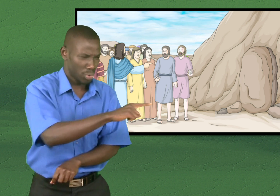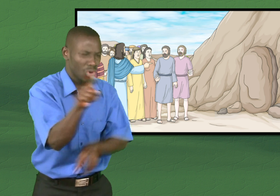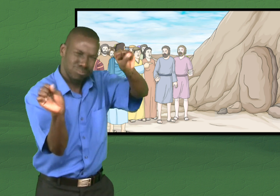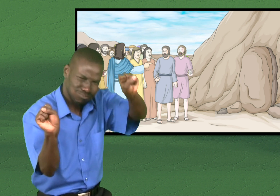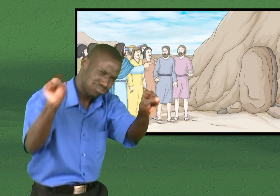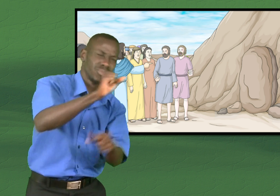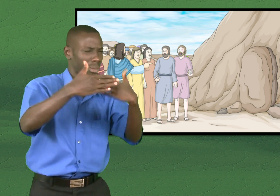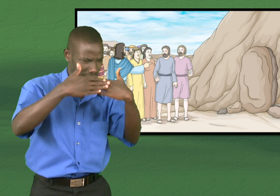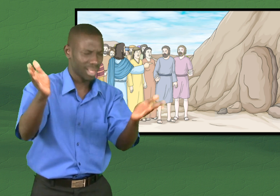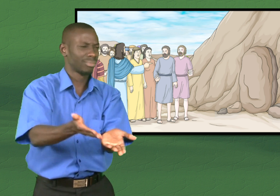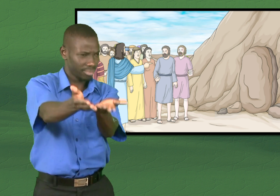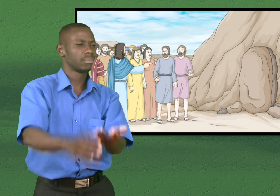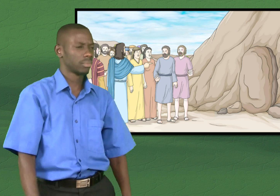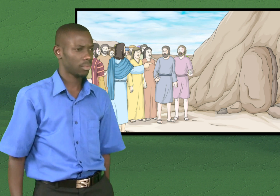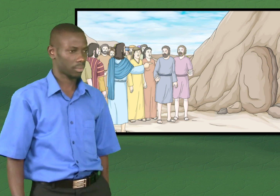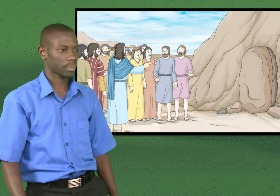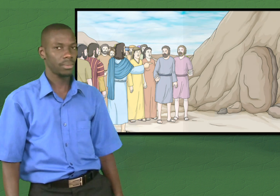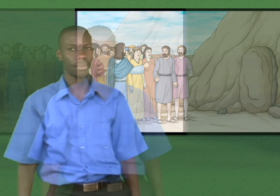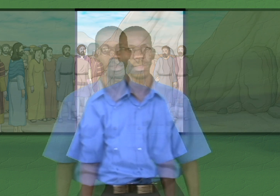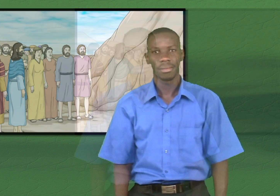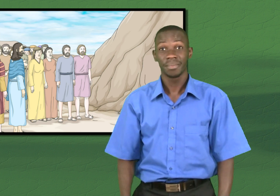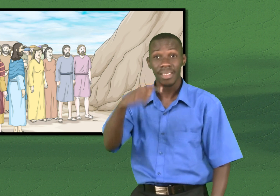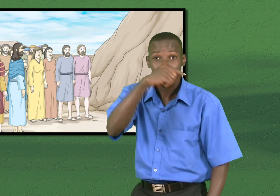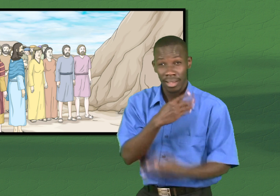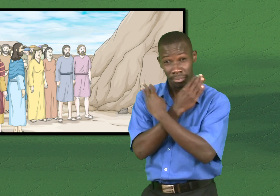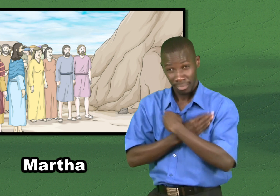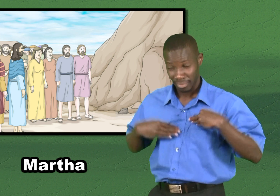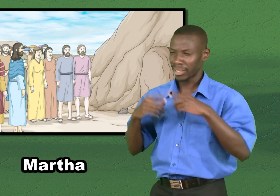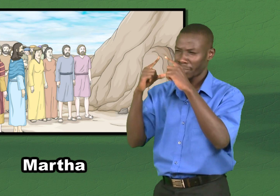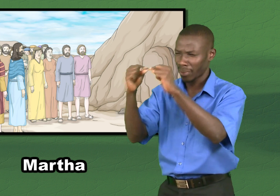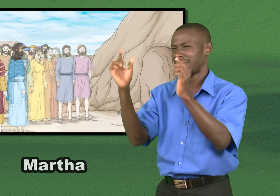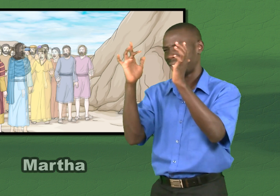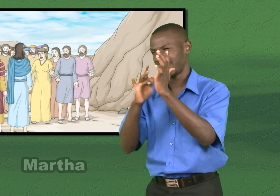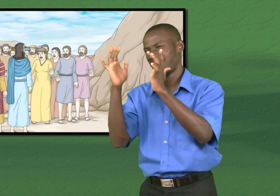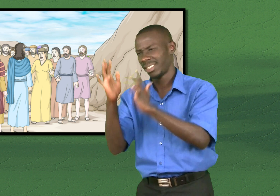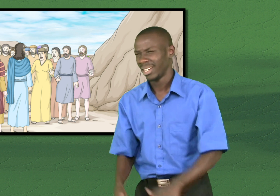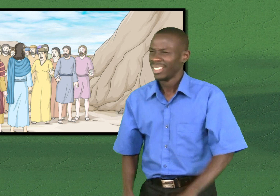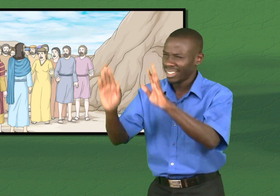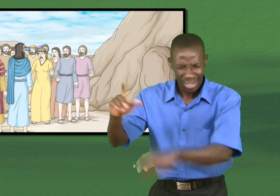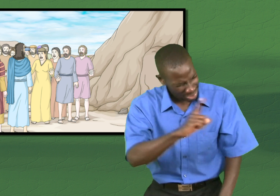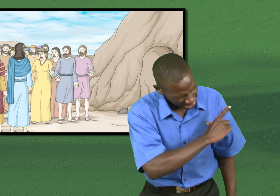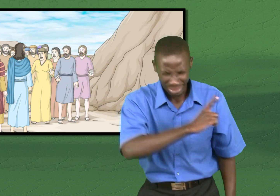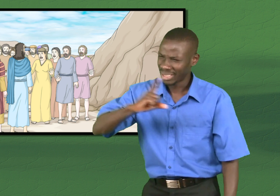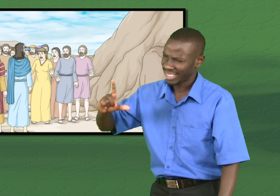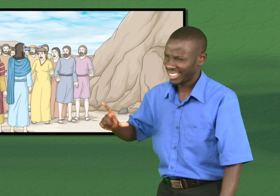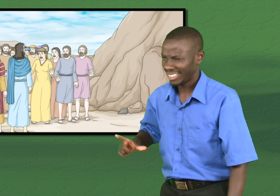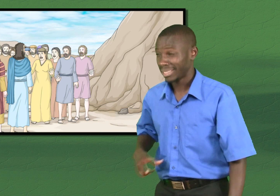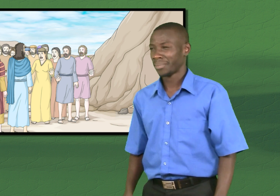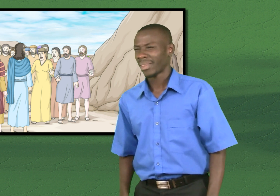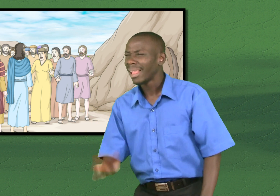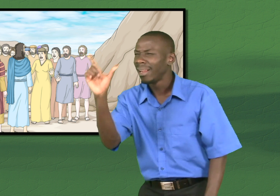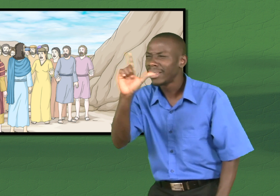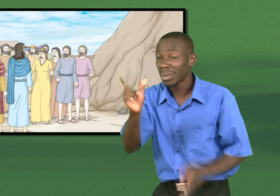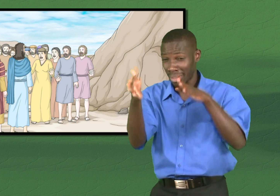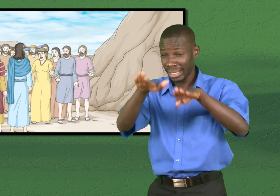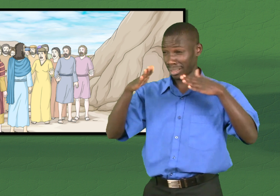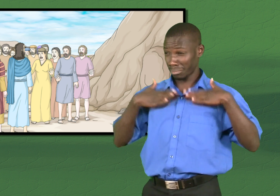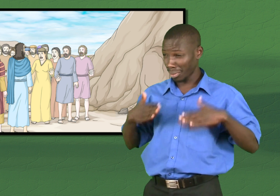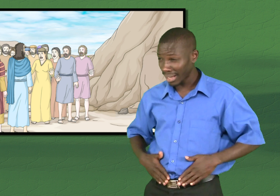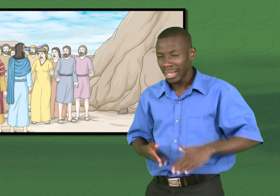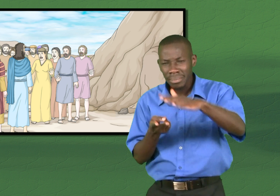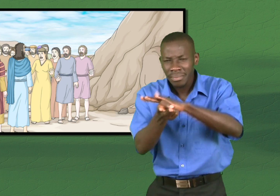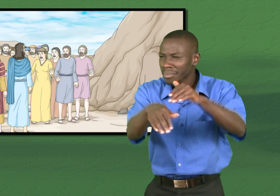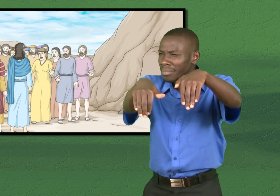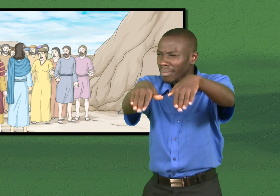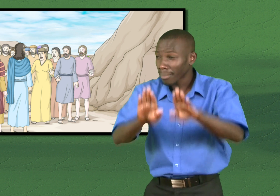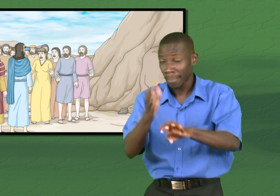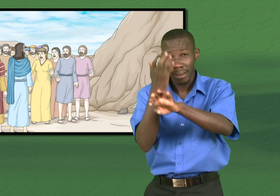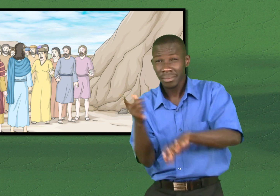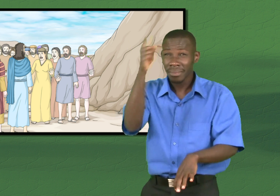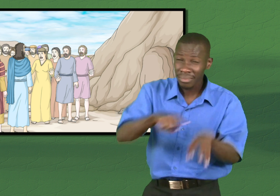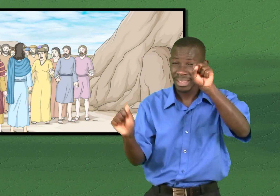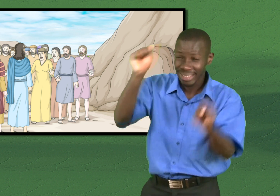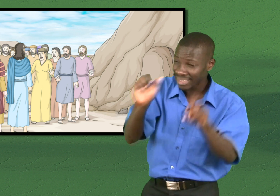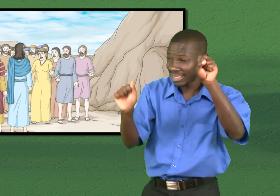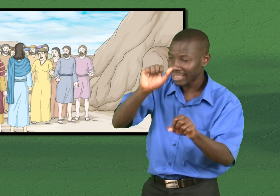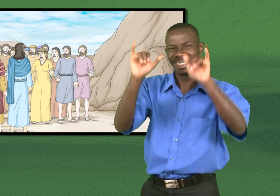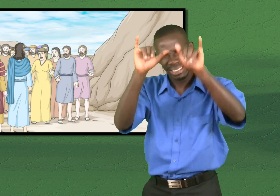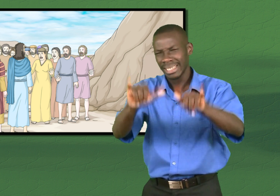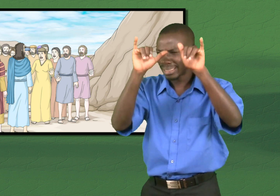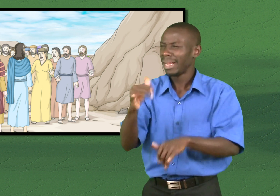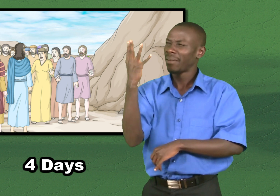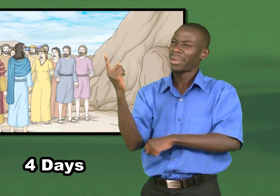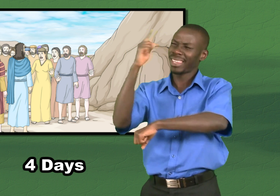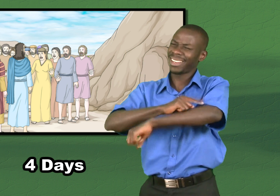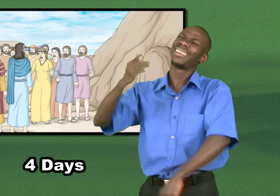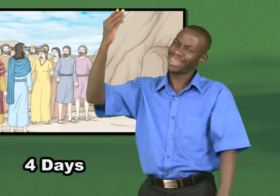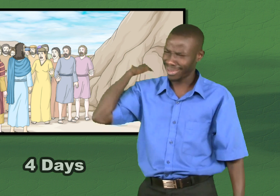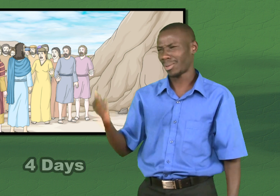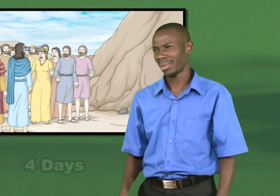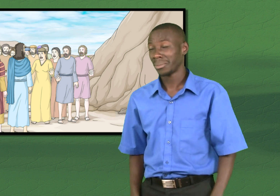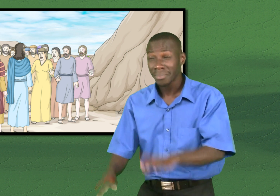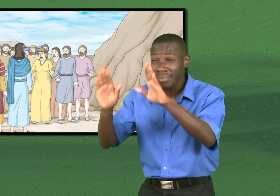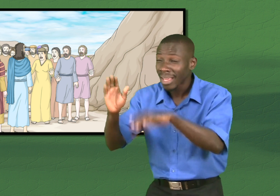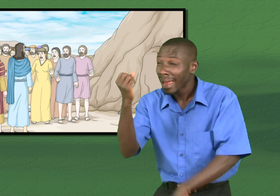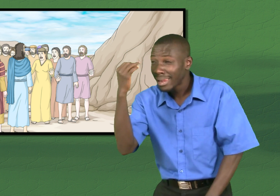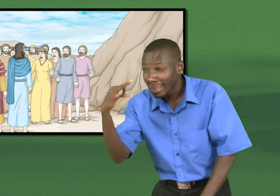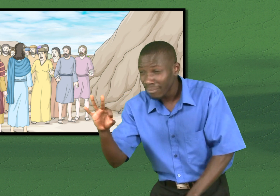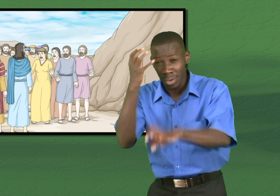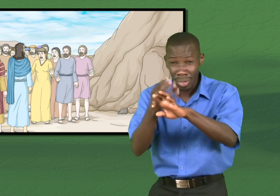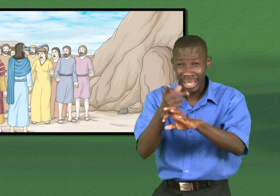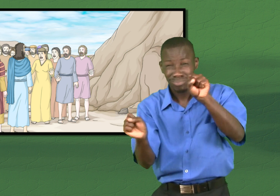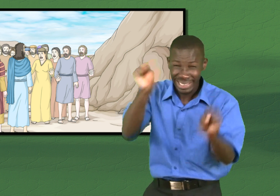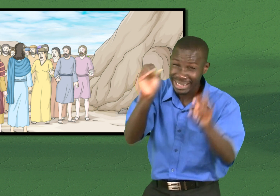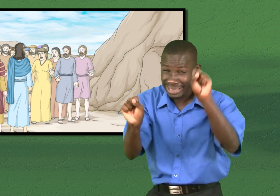“Lord, by now he stinks,” said Martha, the sister of the dead man.